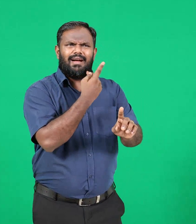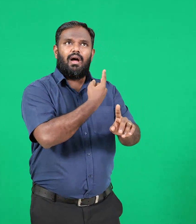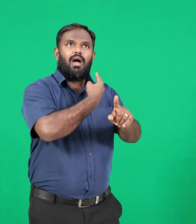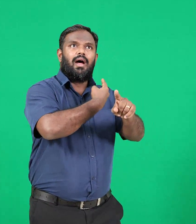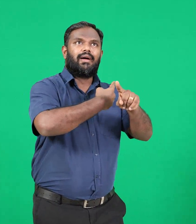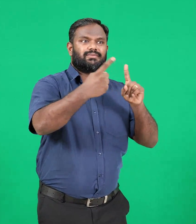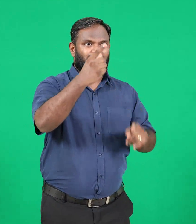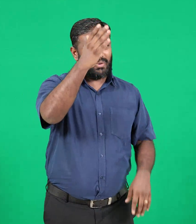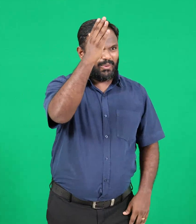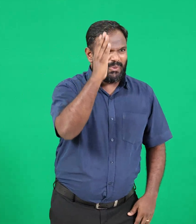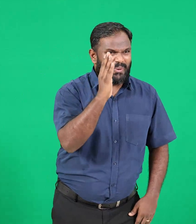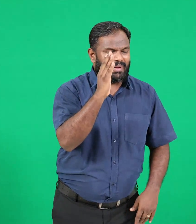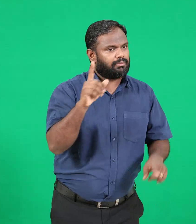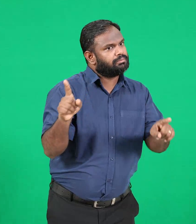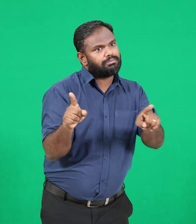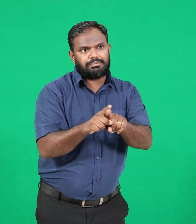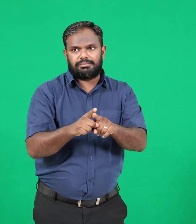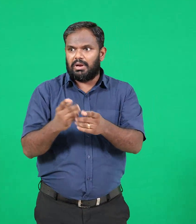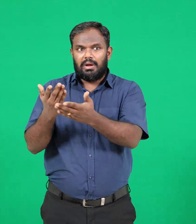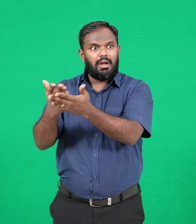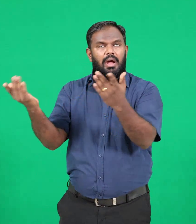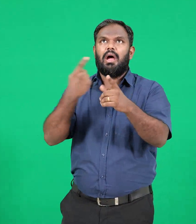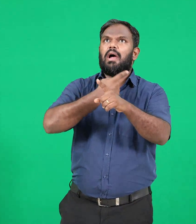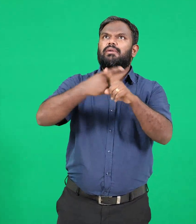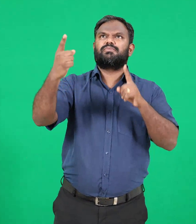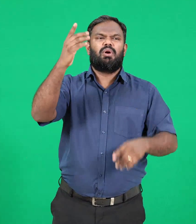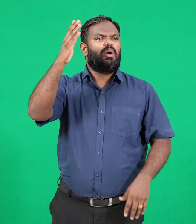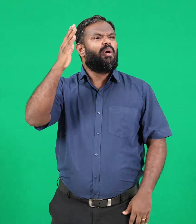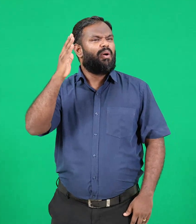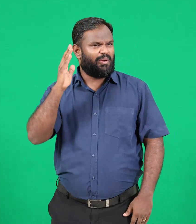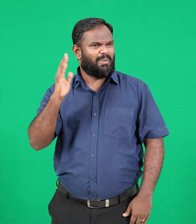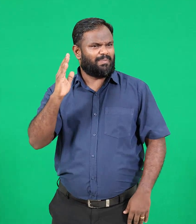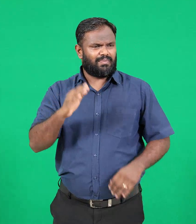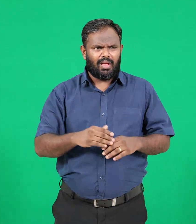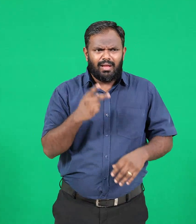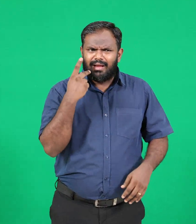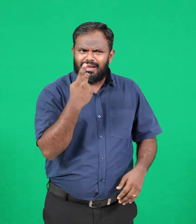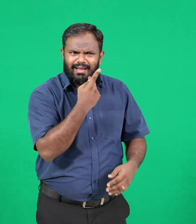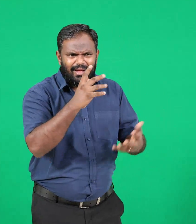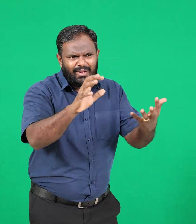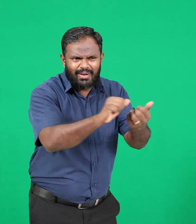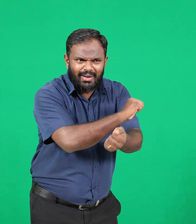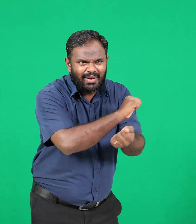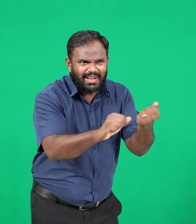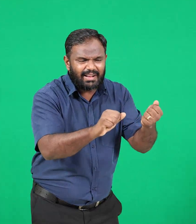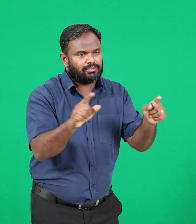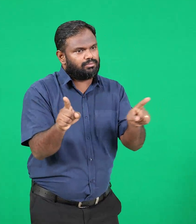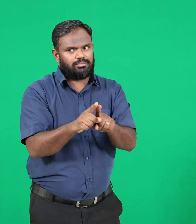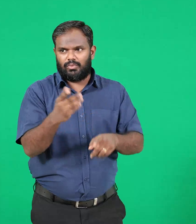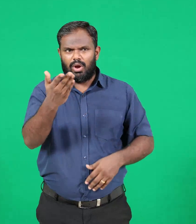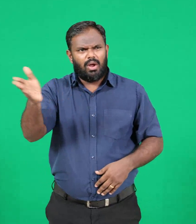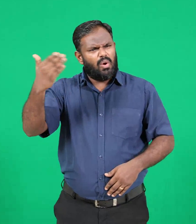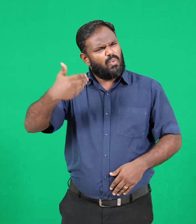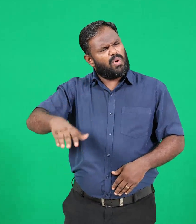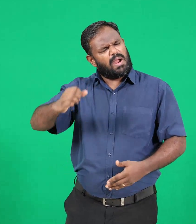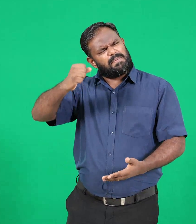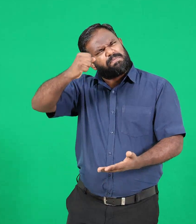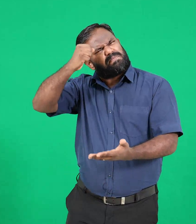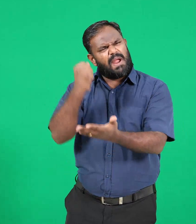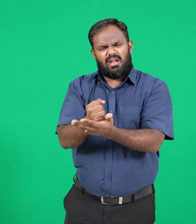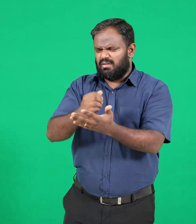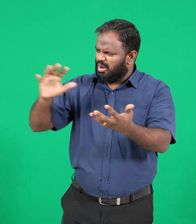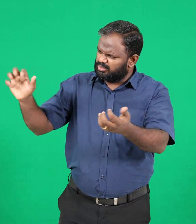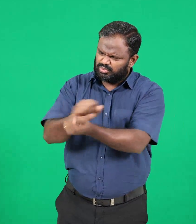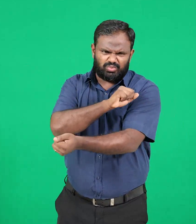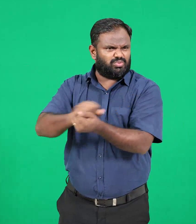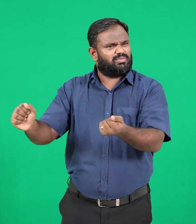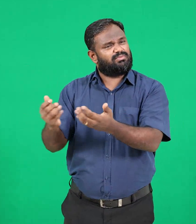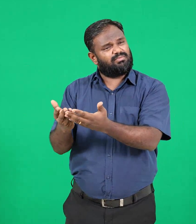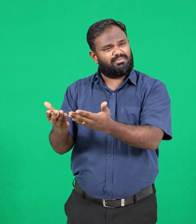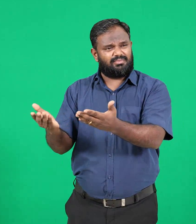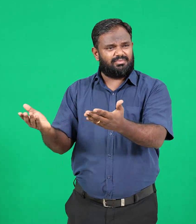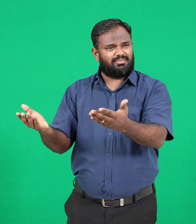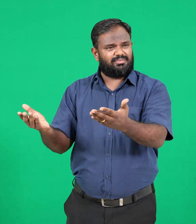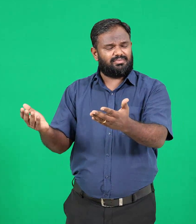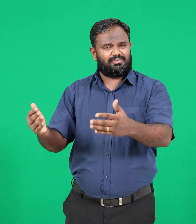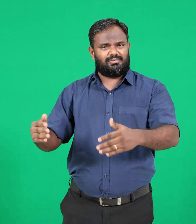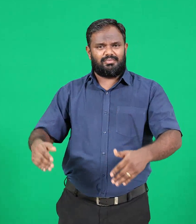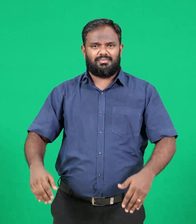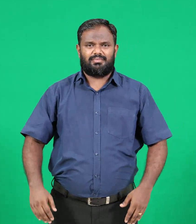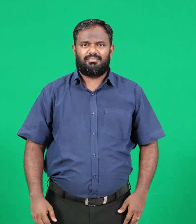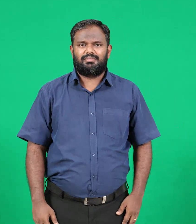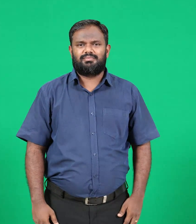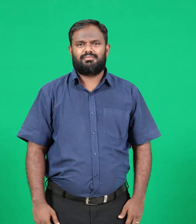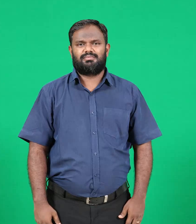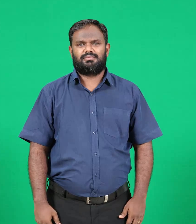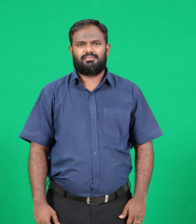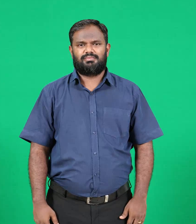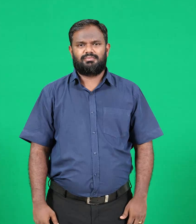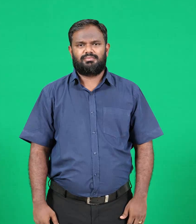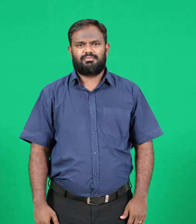they have perished in Korah's rebellion.